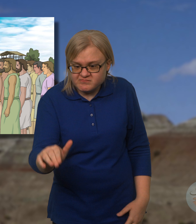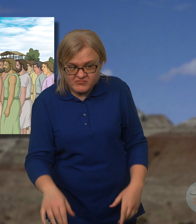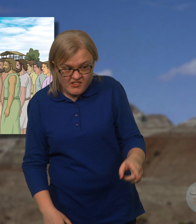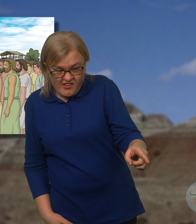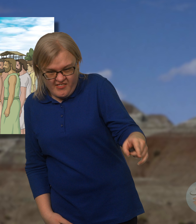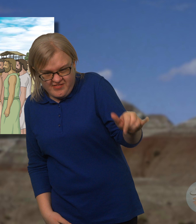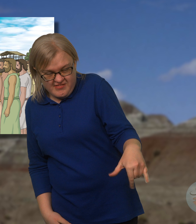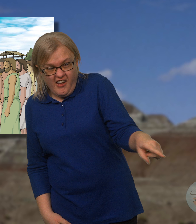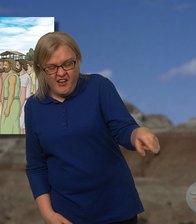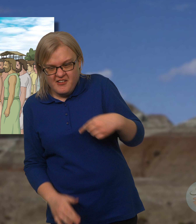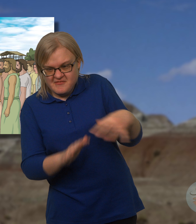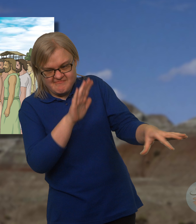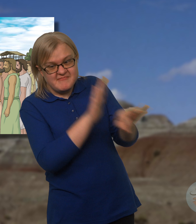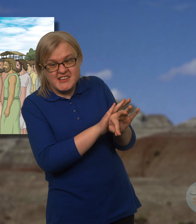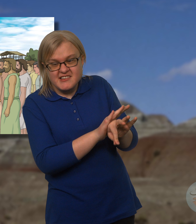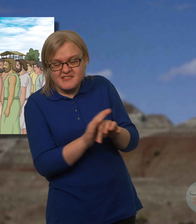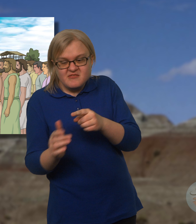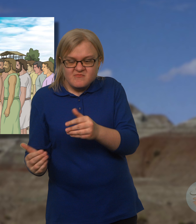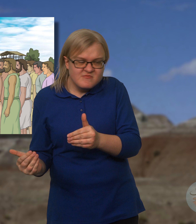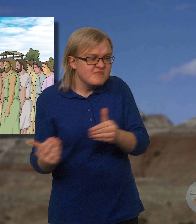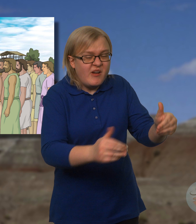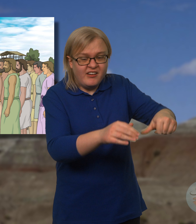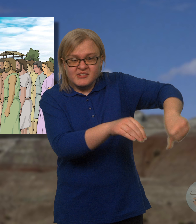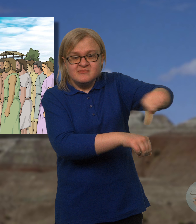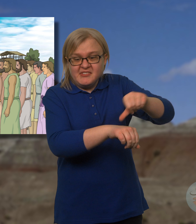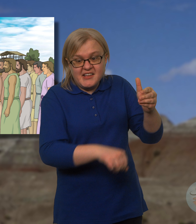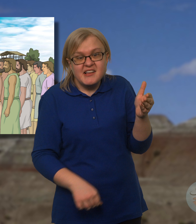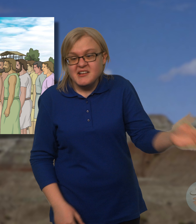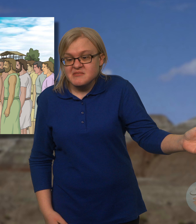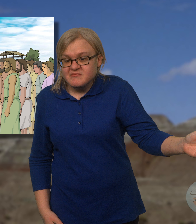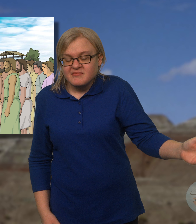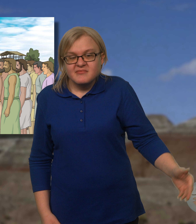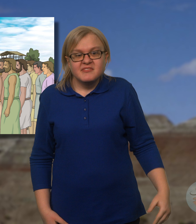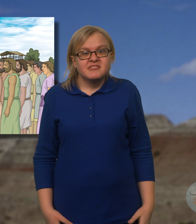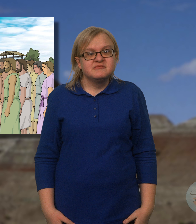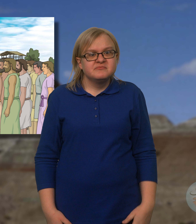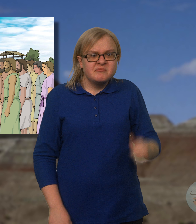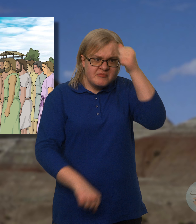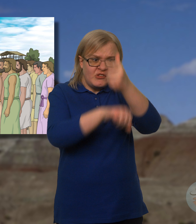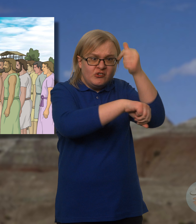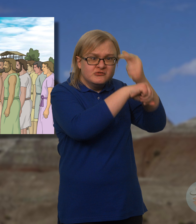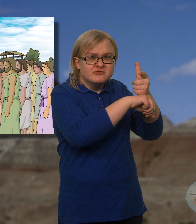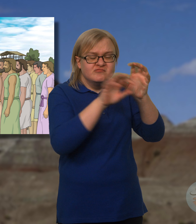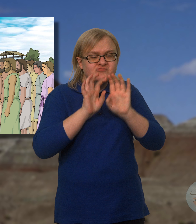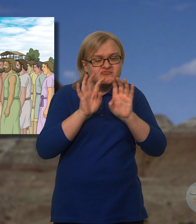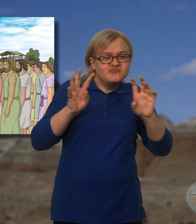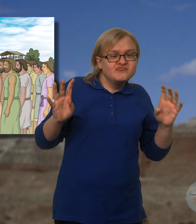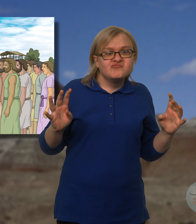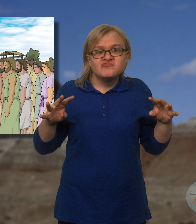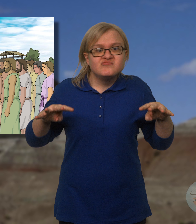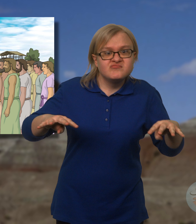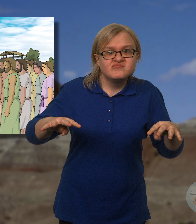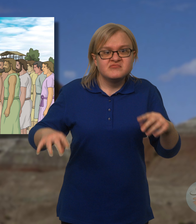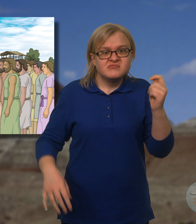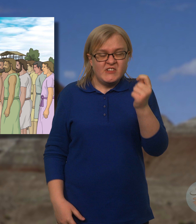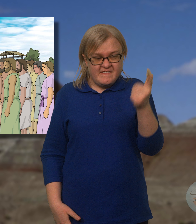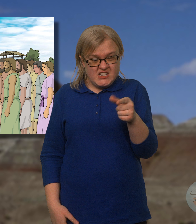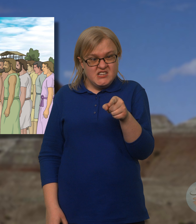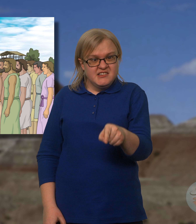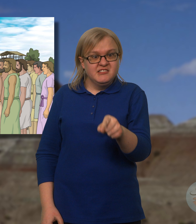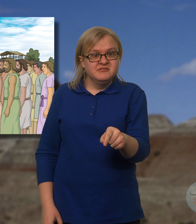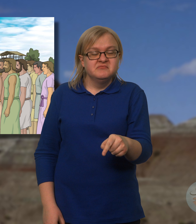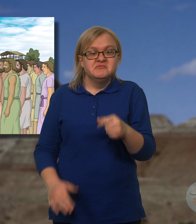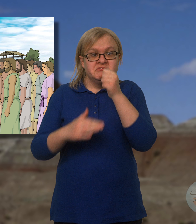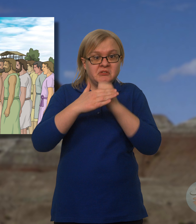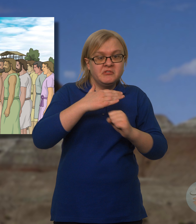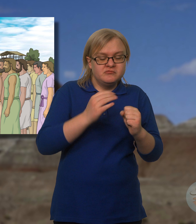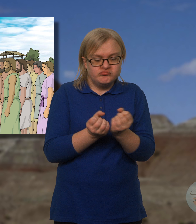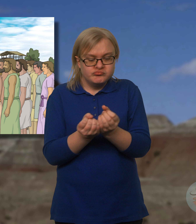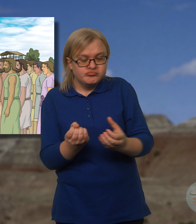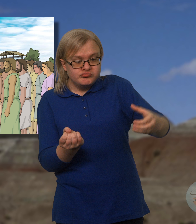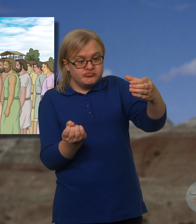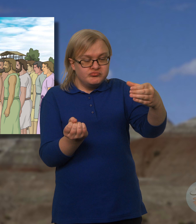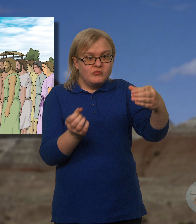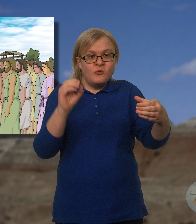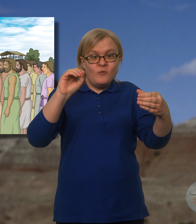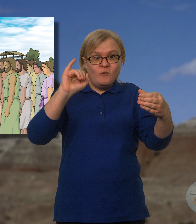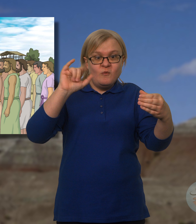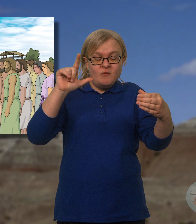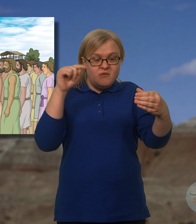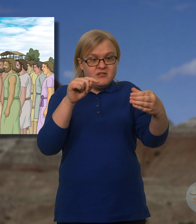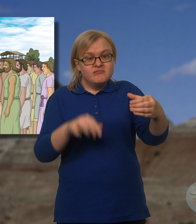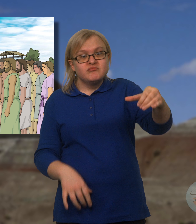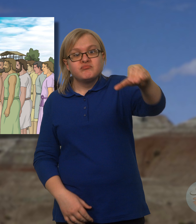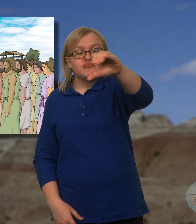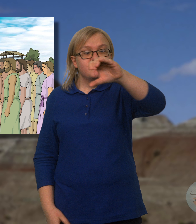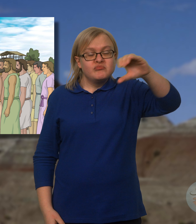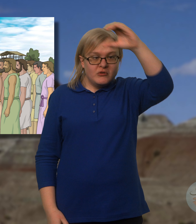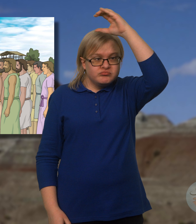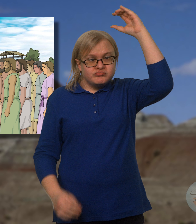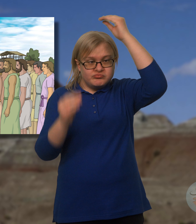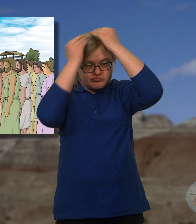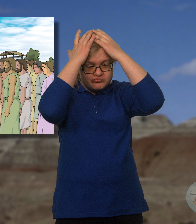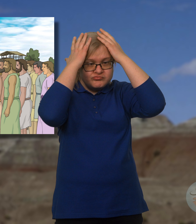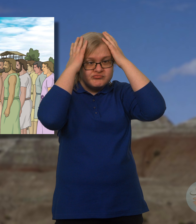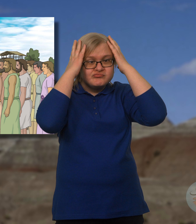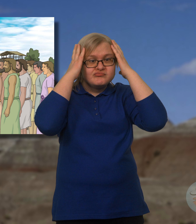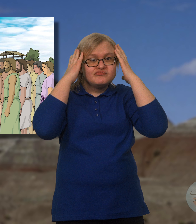And the LORD said, “Rise and anoint him, for he is the one.”